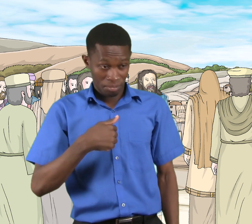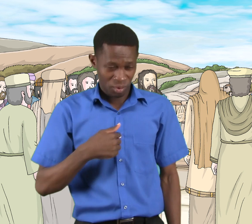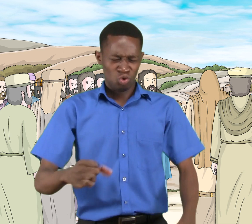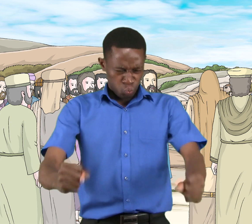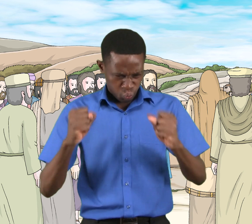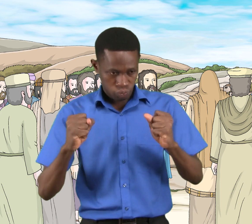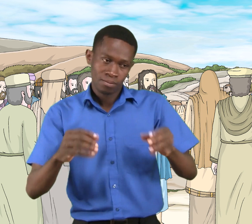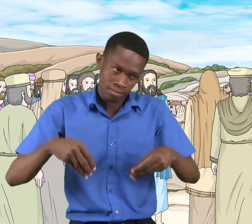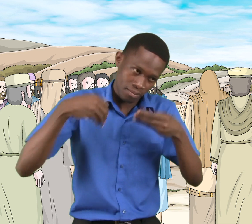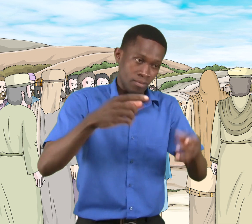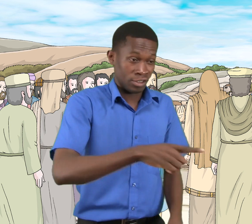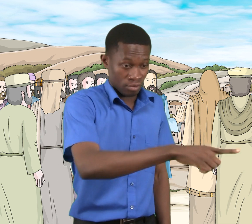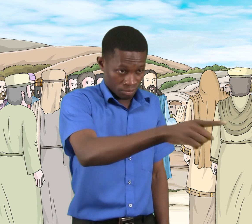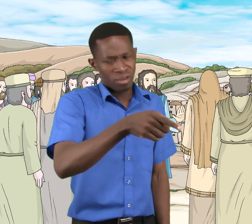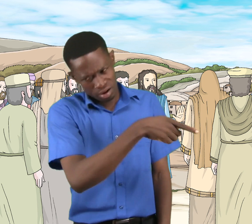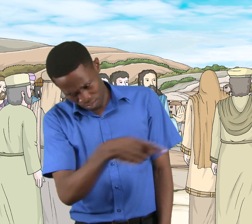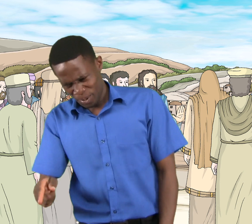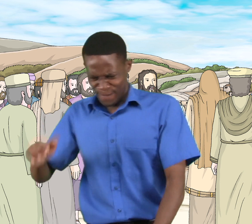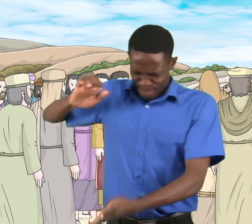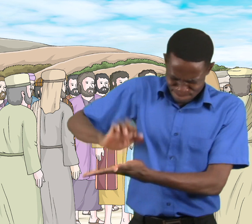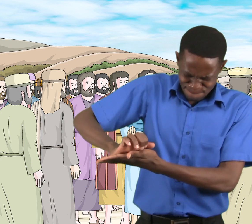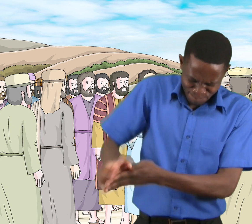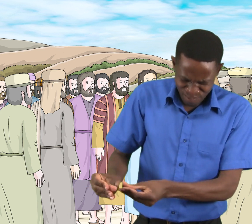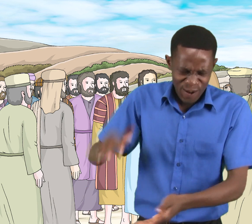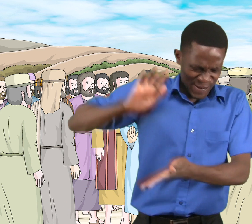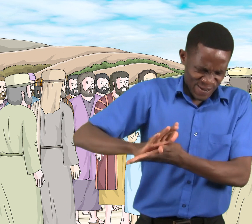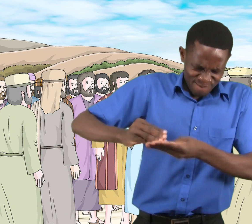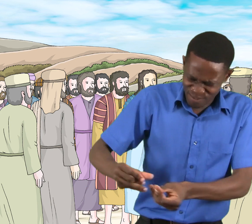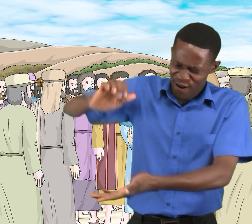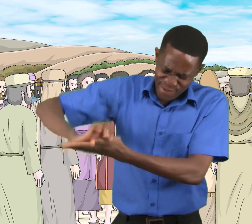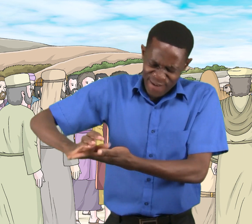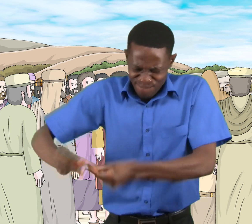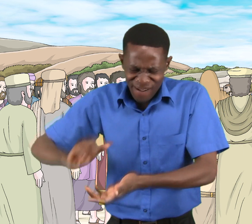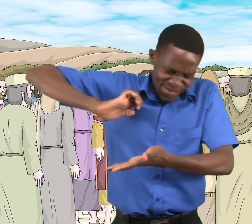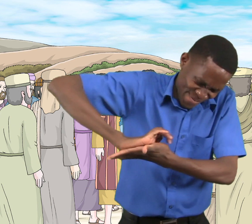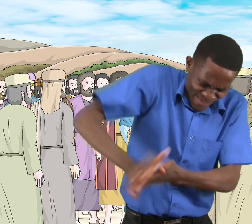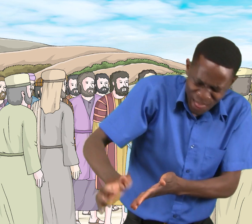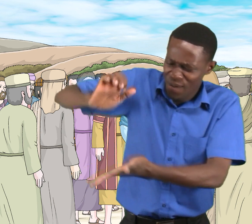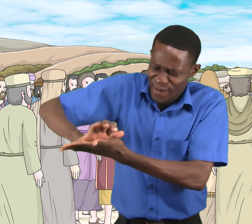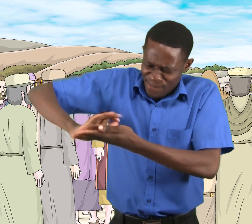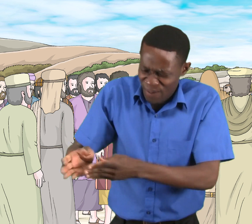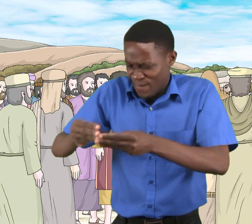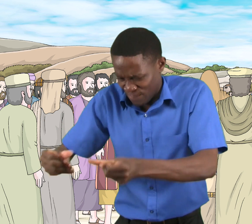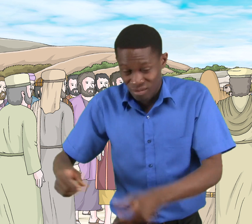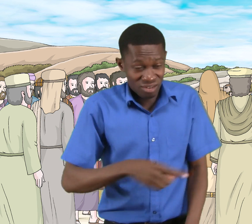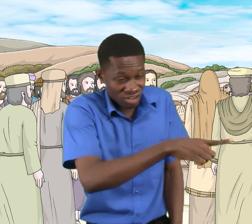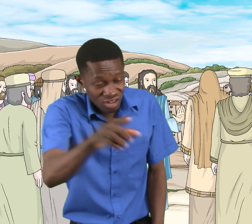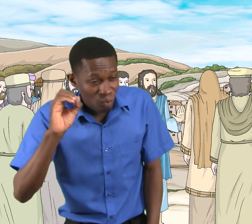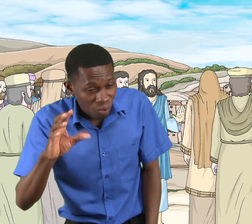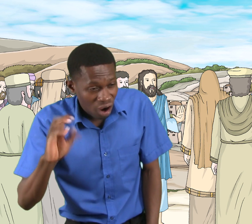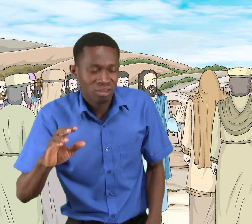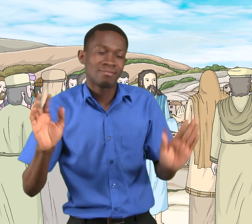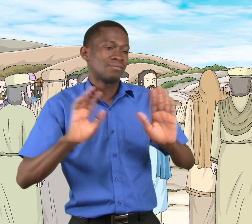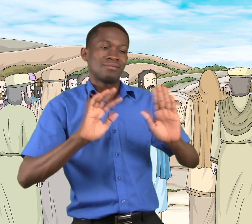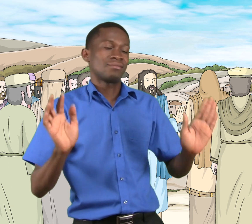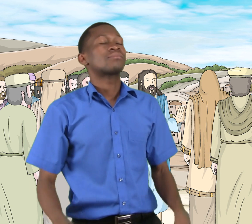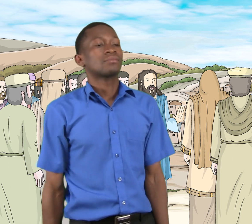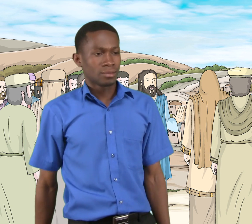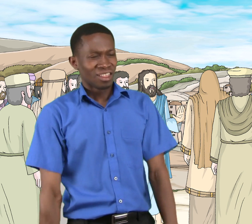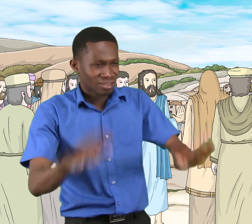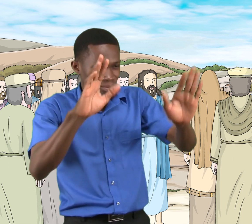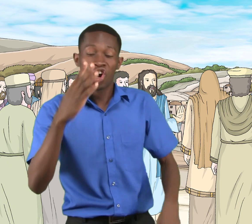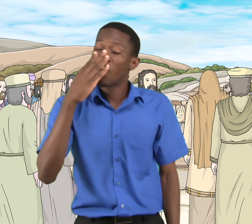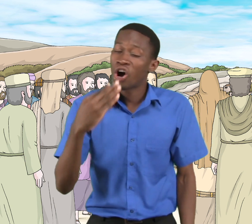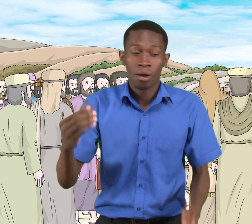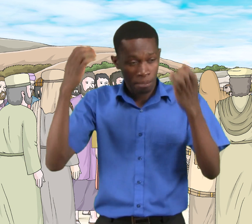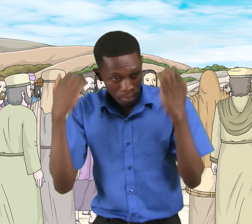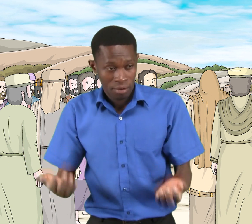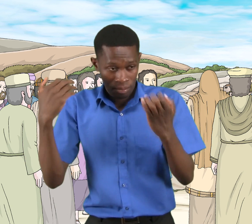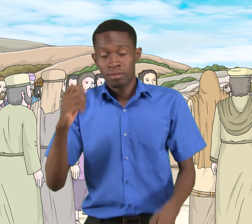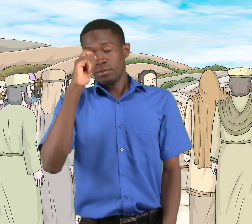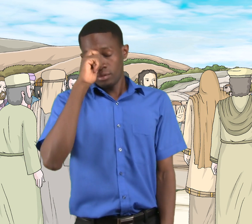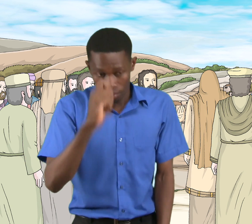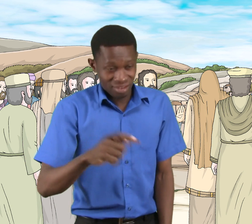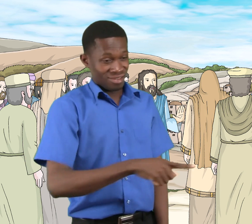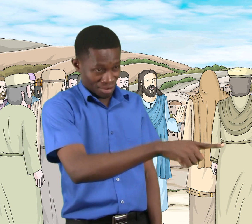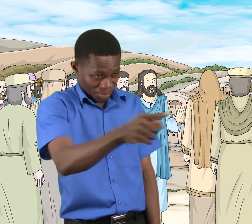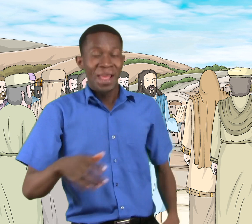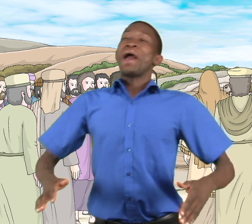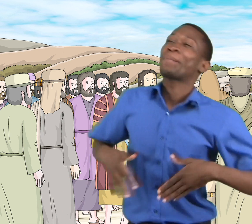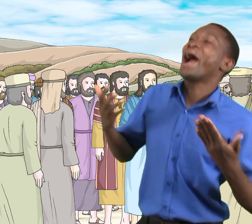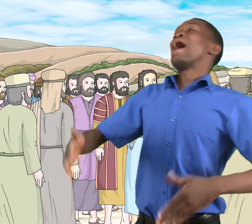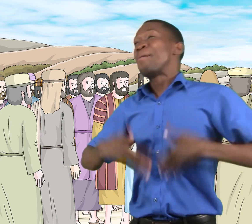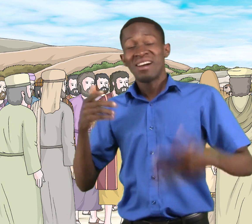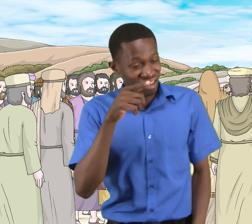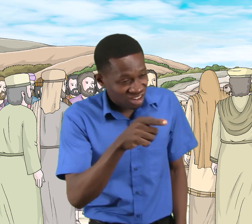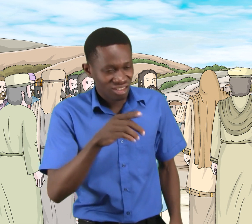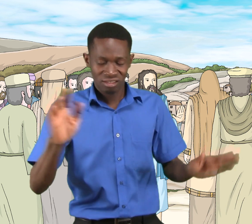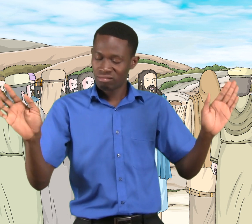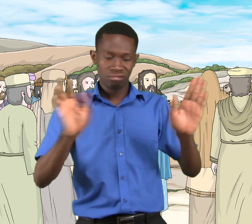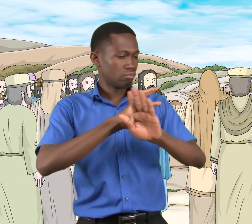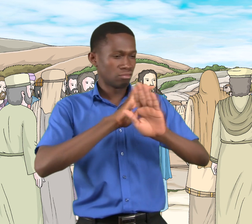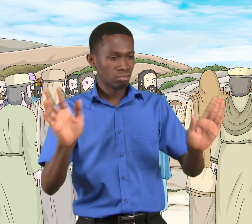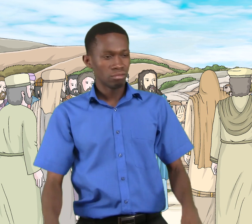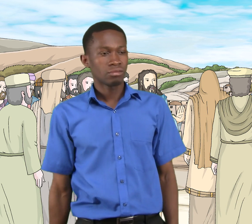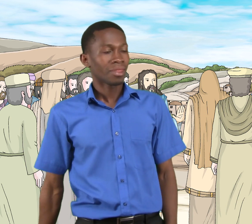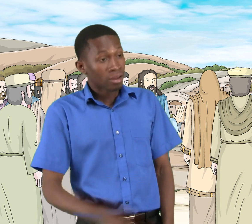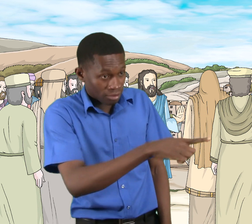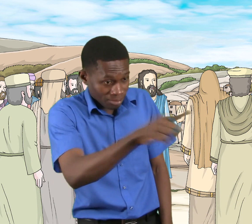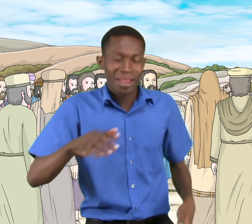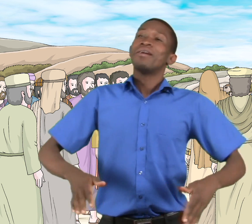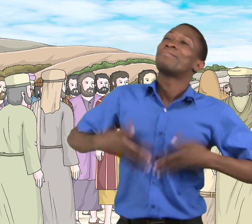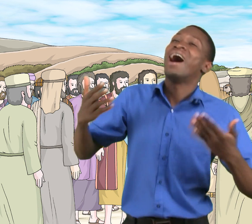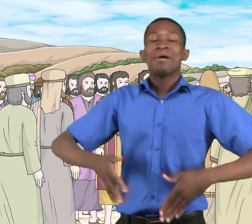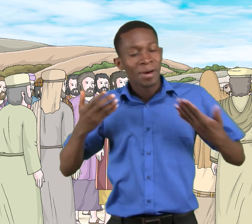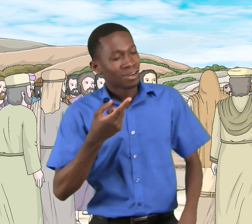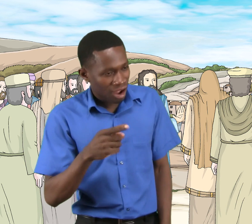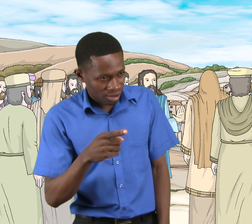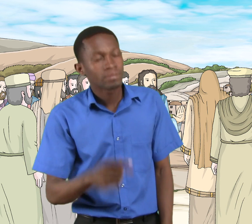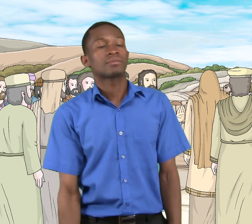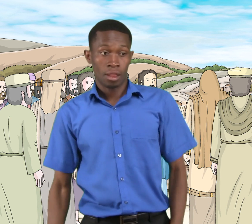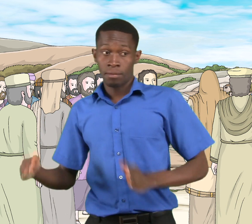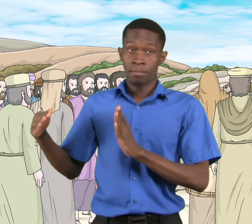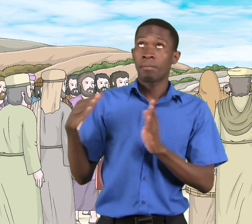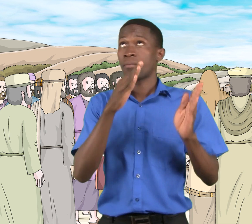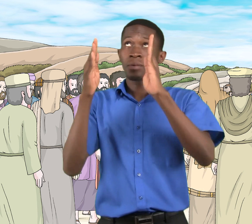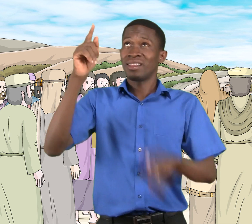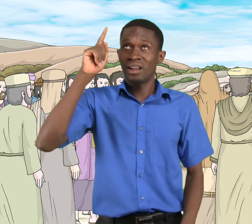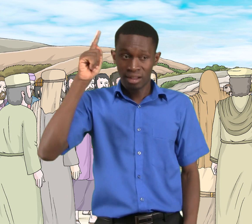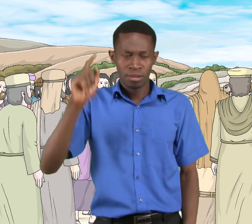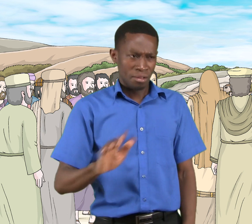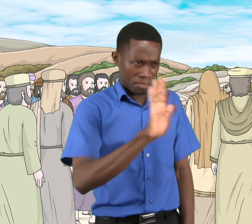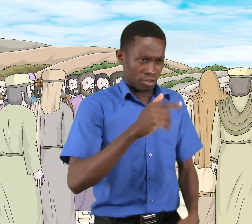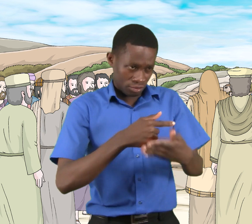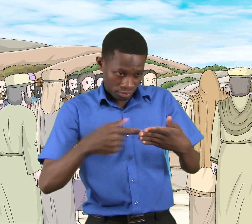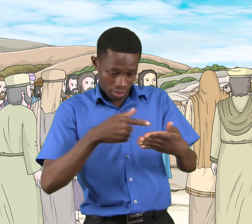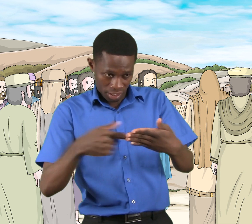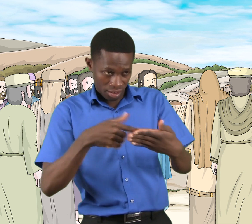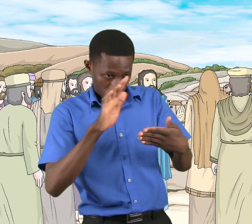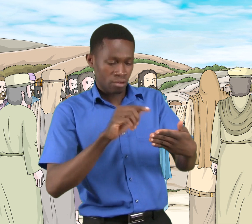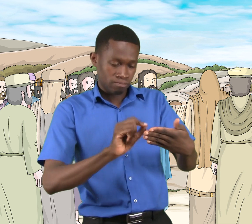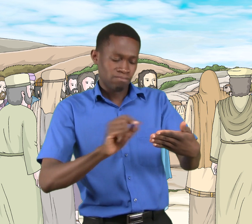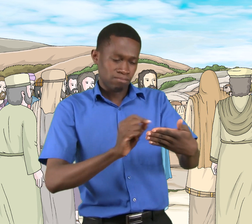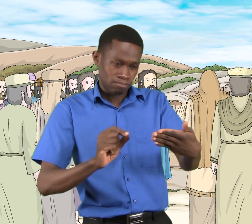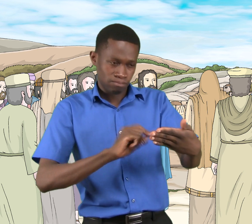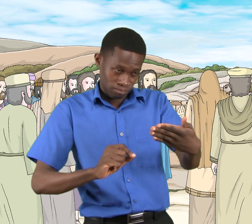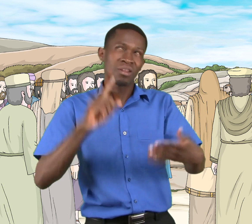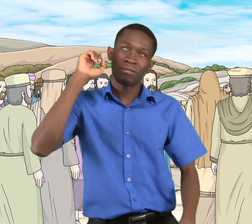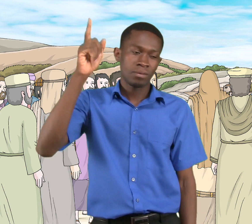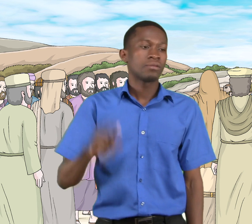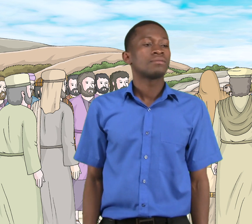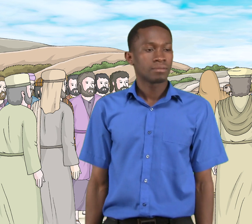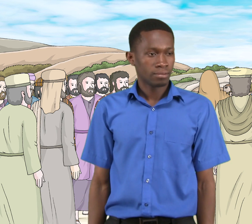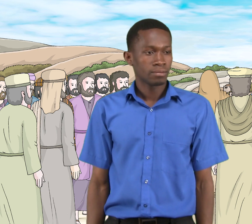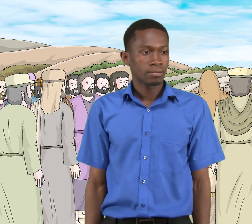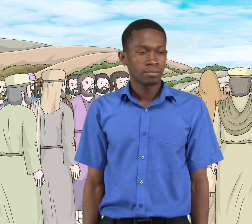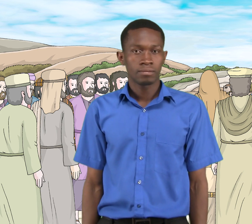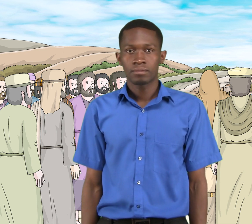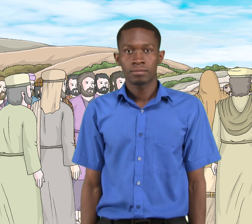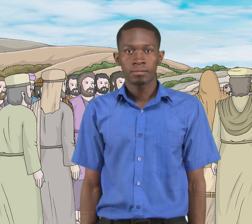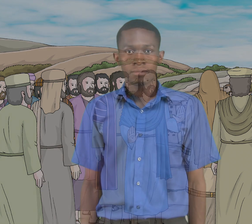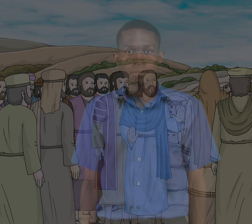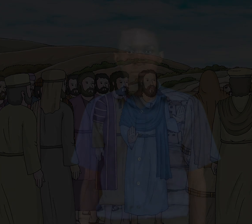Nevertheless, do not rejoice that the spirits submit to you, but rejoice that your names are written in heaven.”